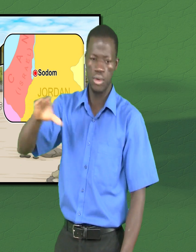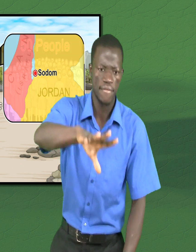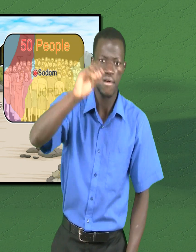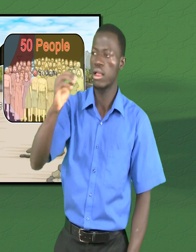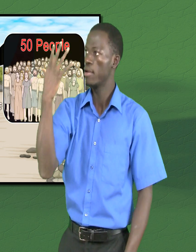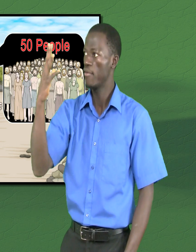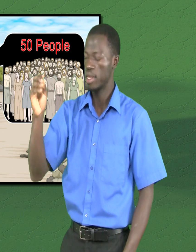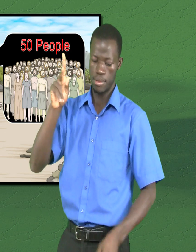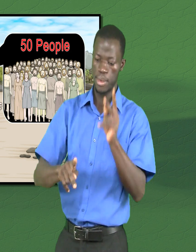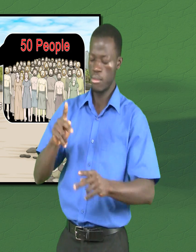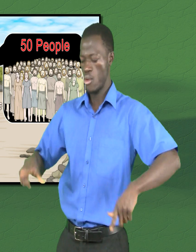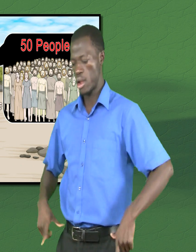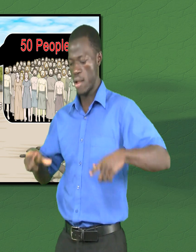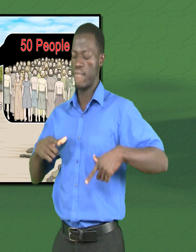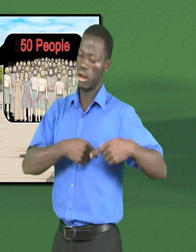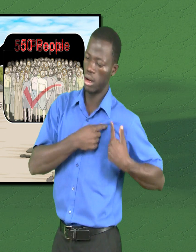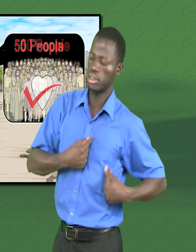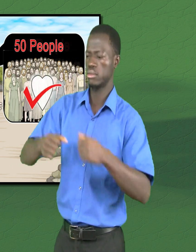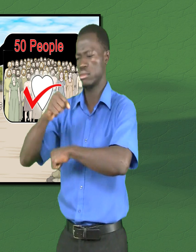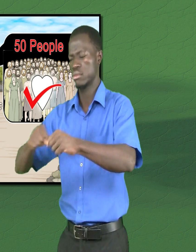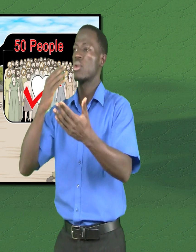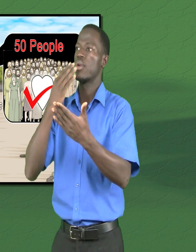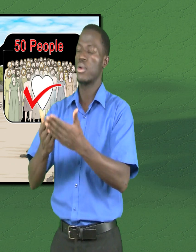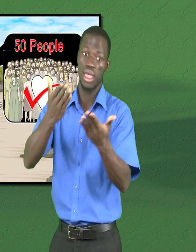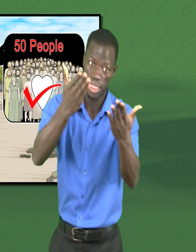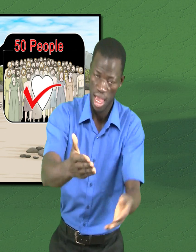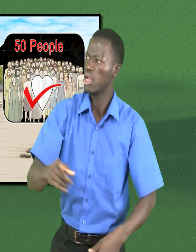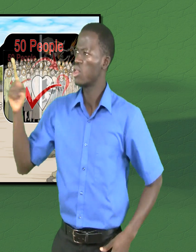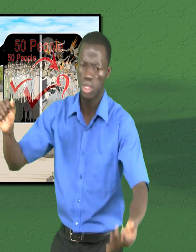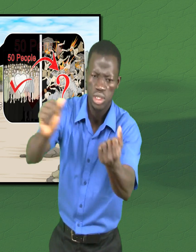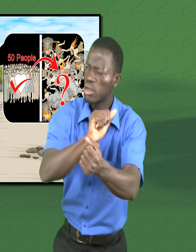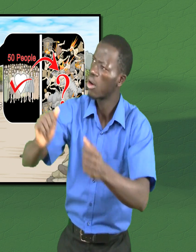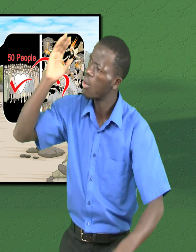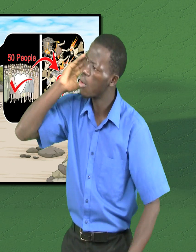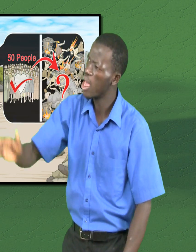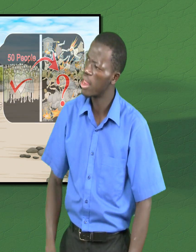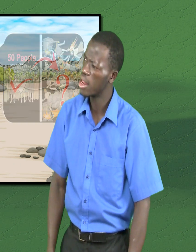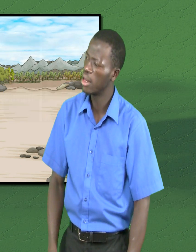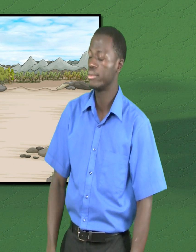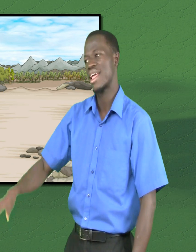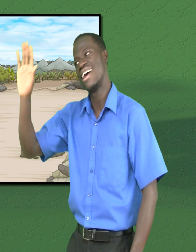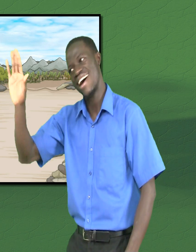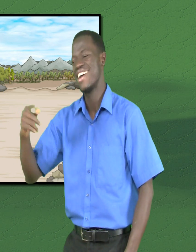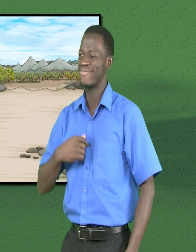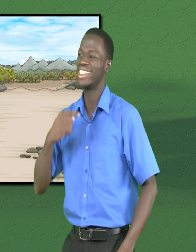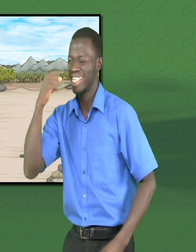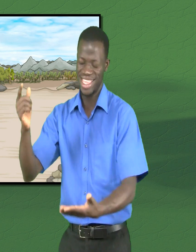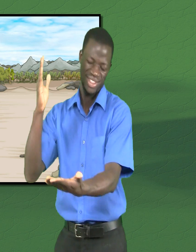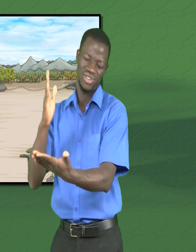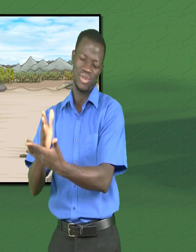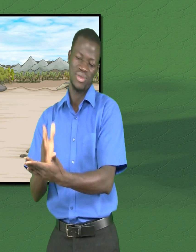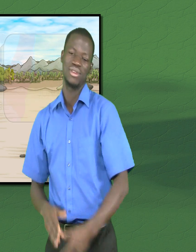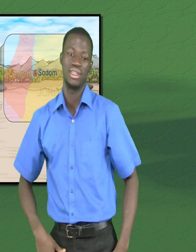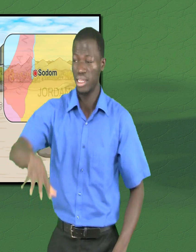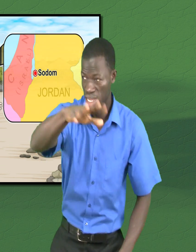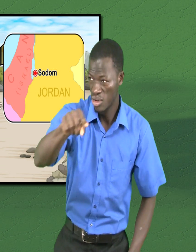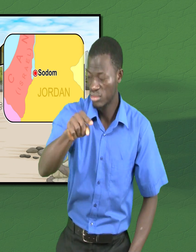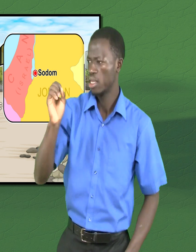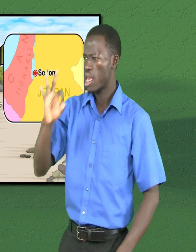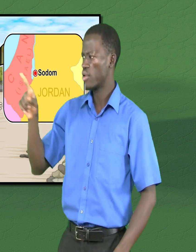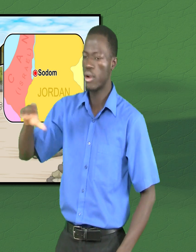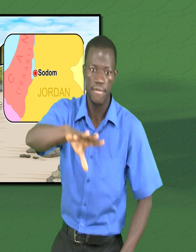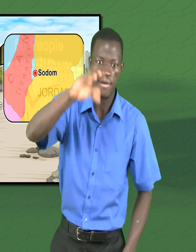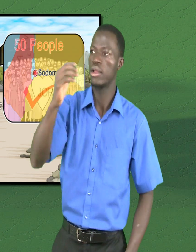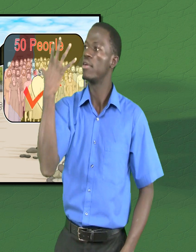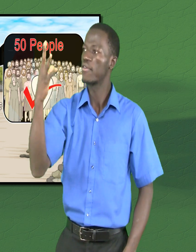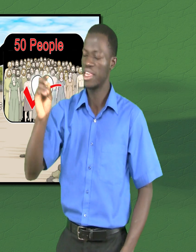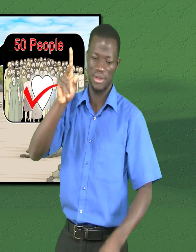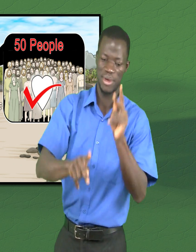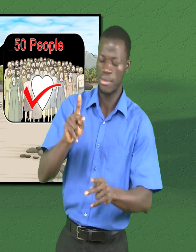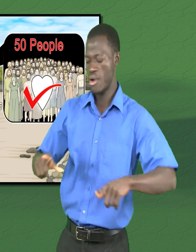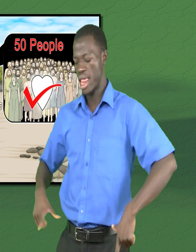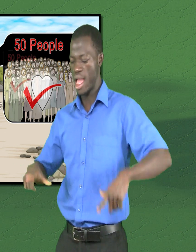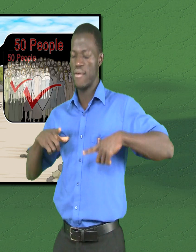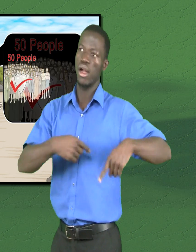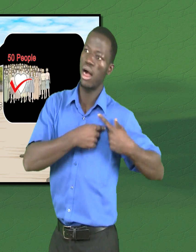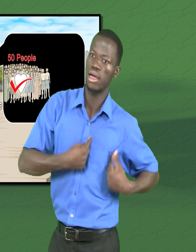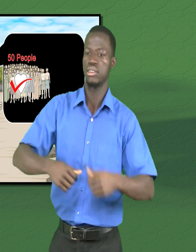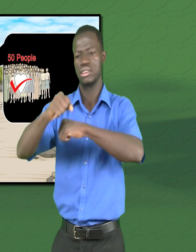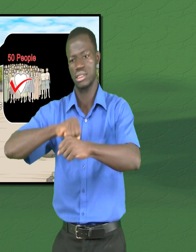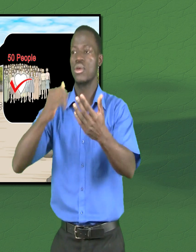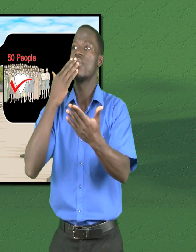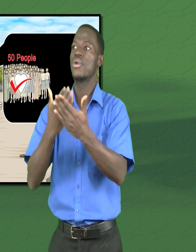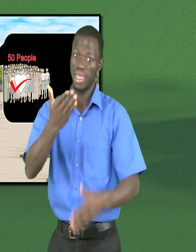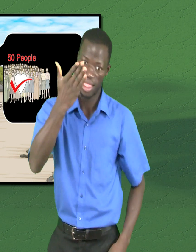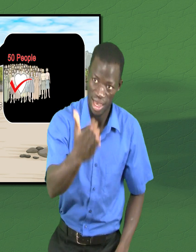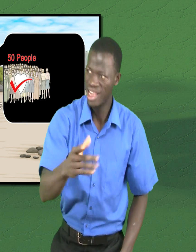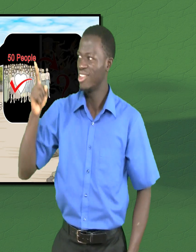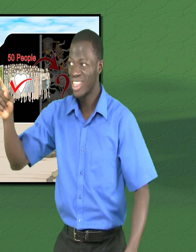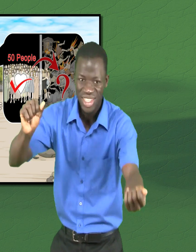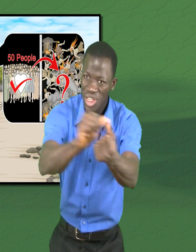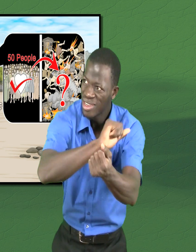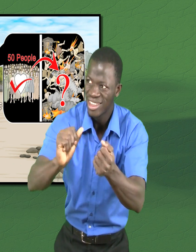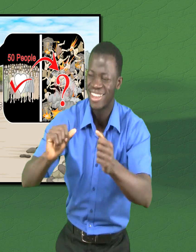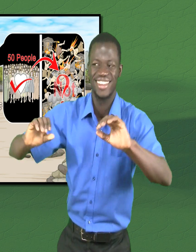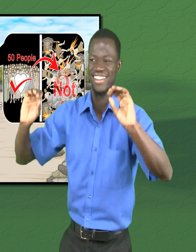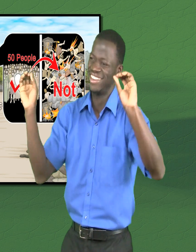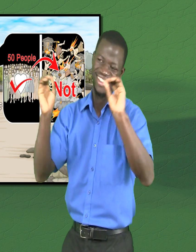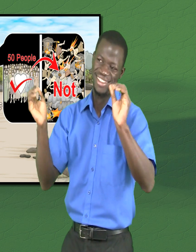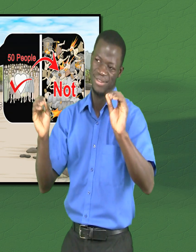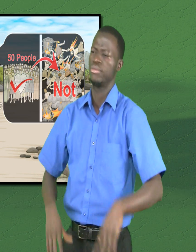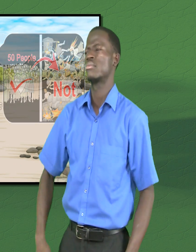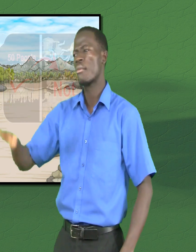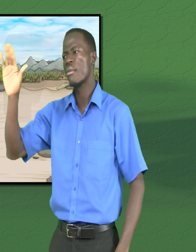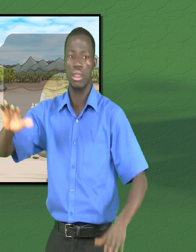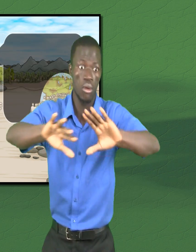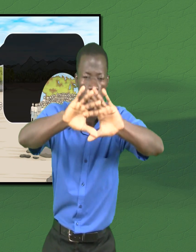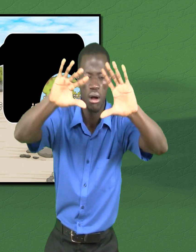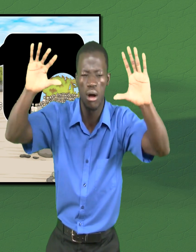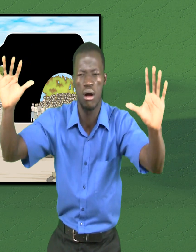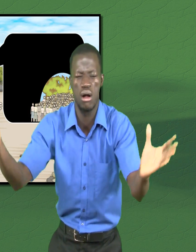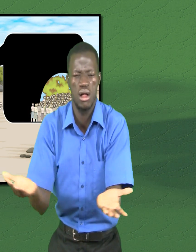Will You really sweep it away and not spare the place for the sake of the fifty righteous ones who are there?